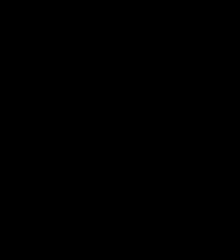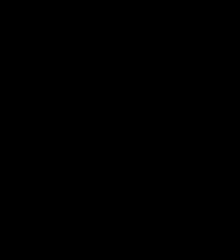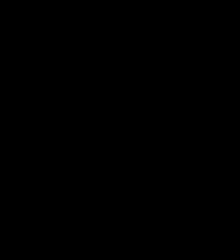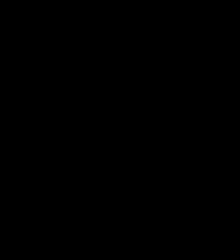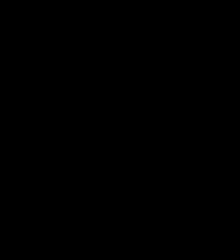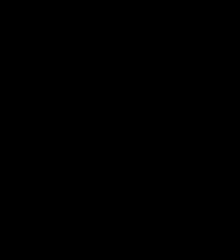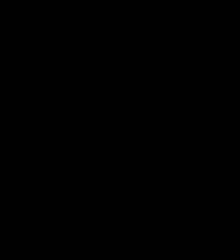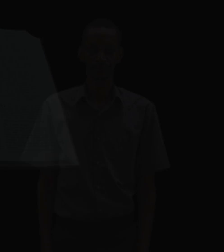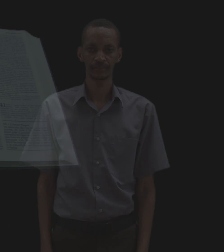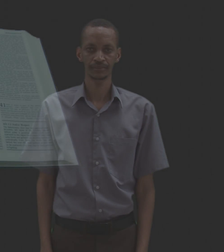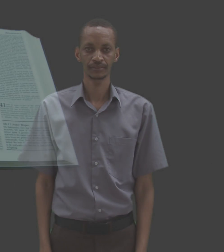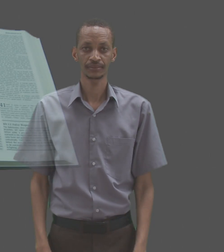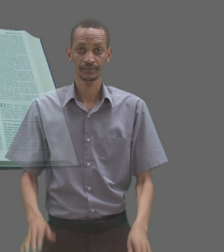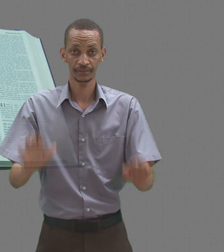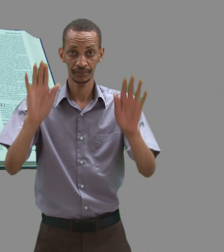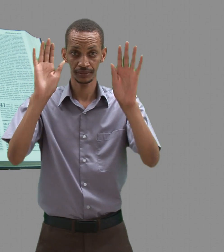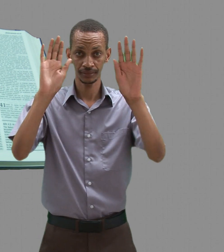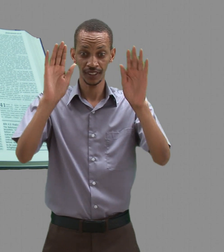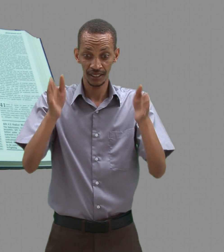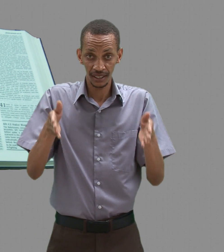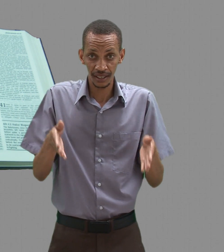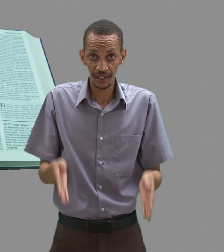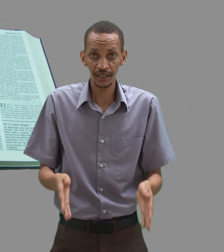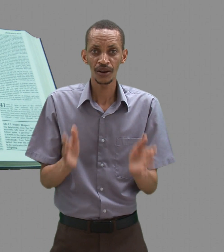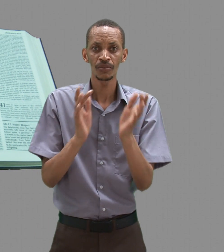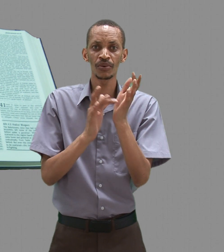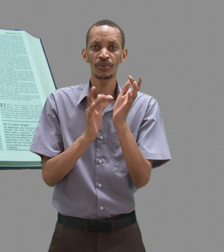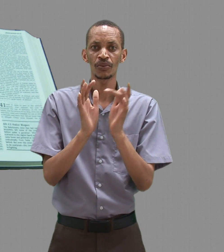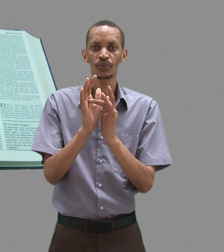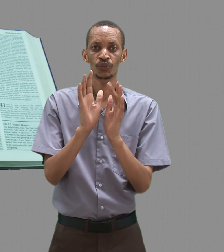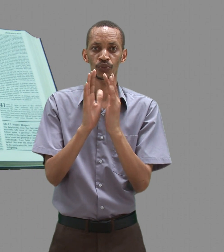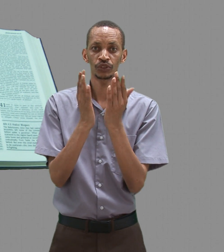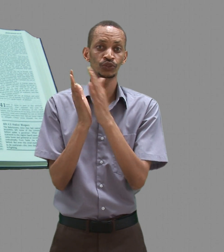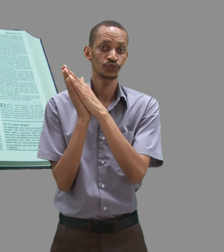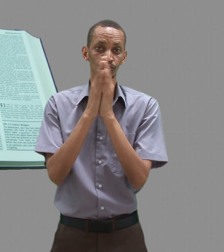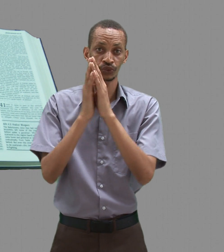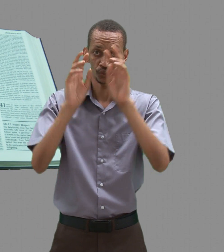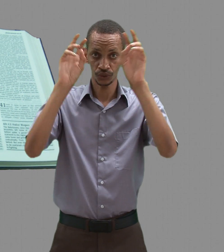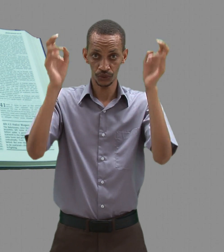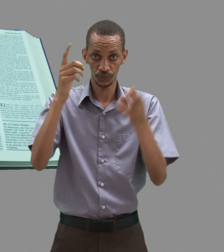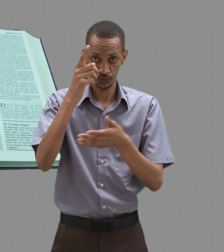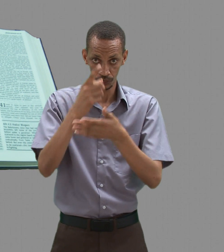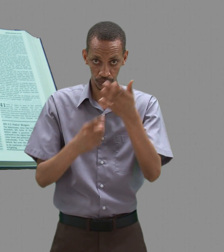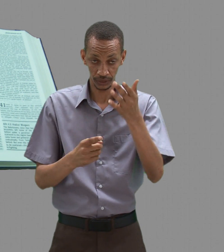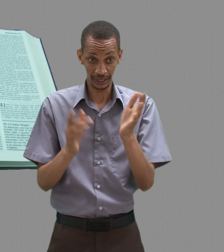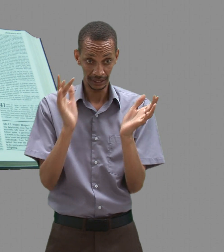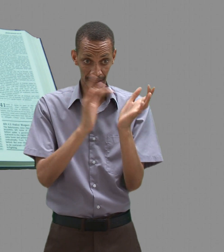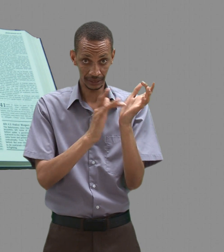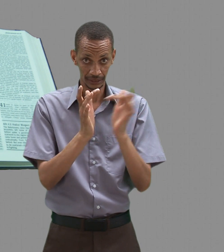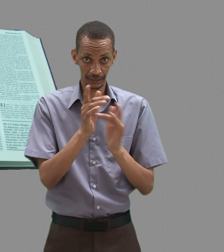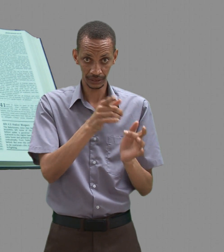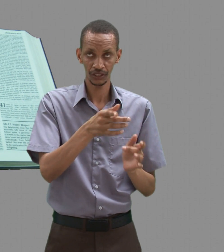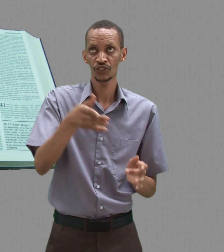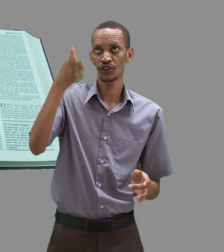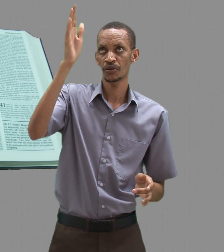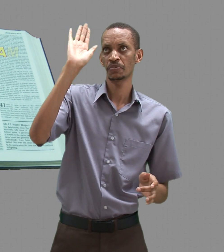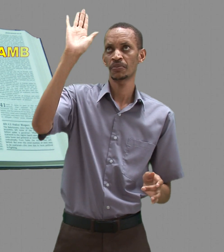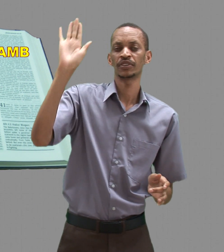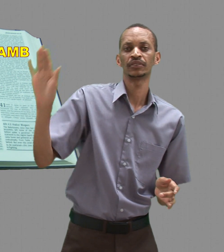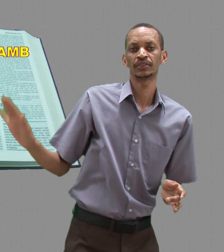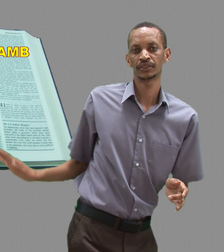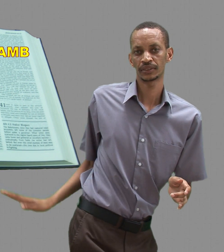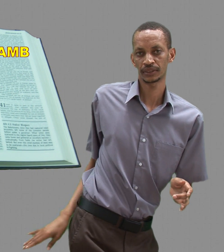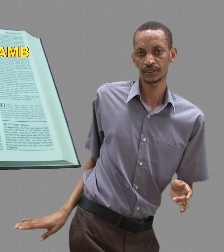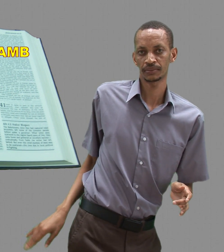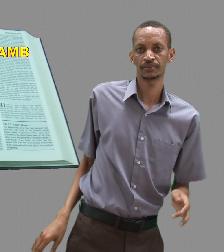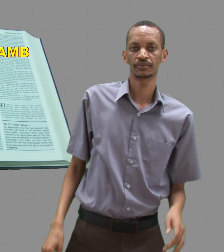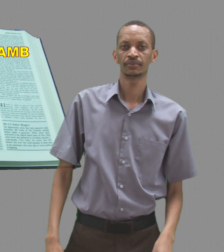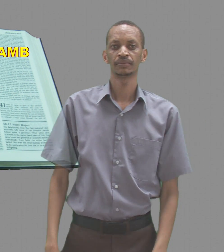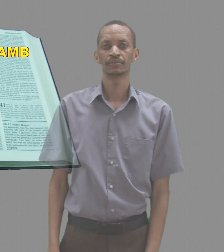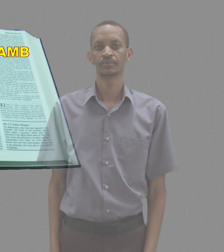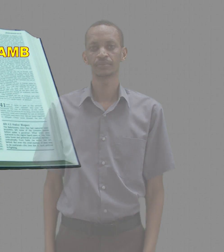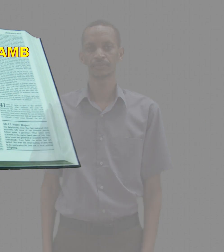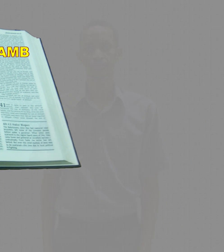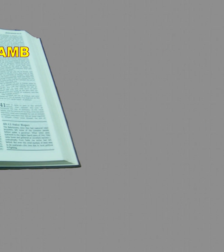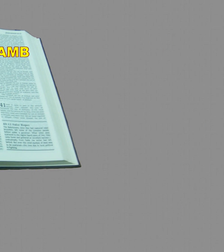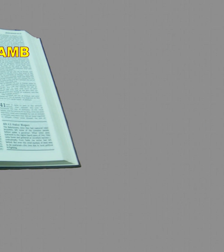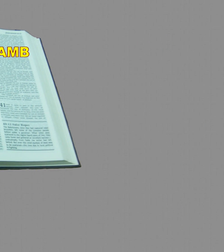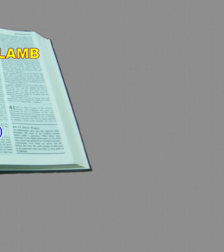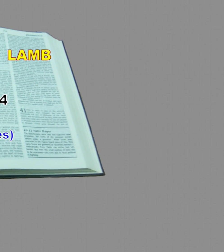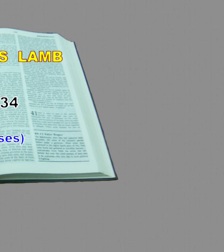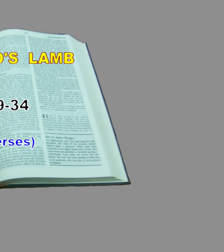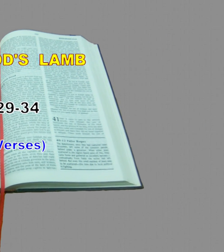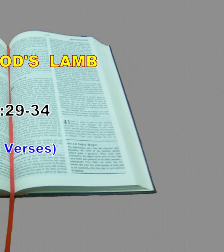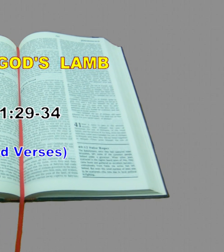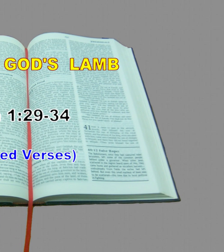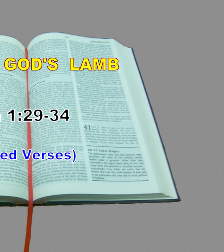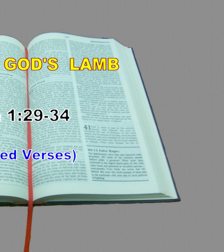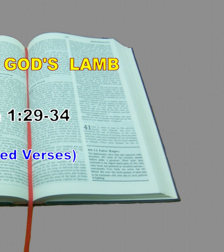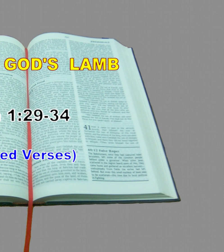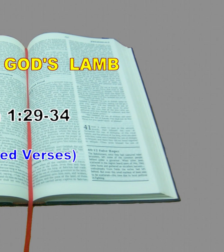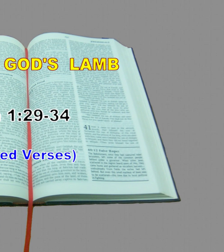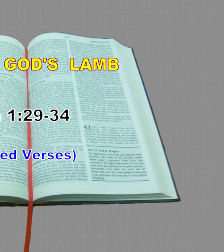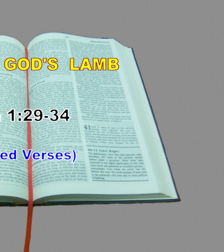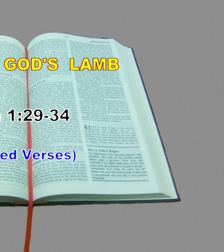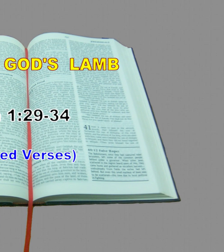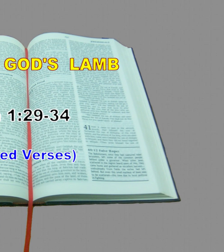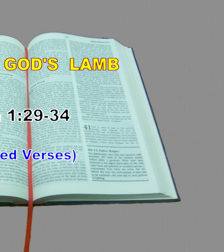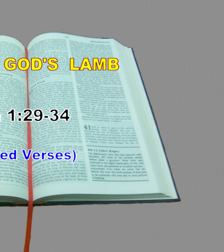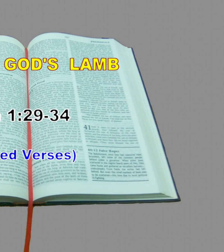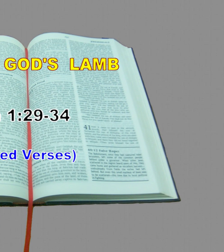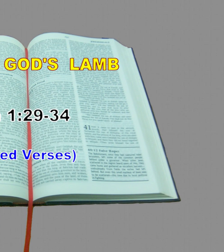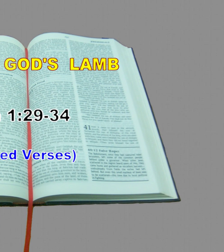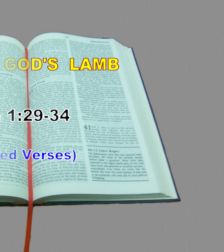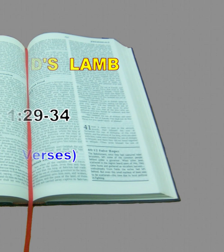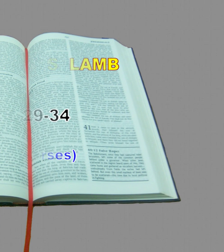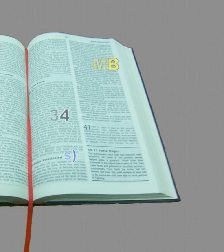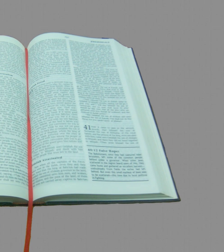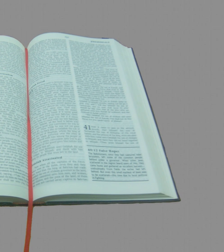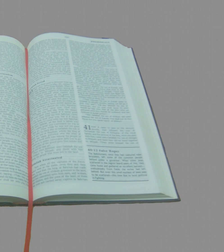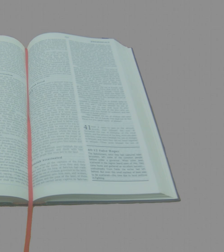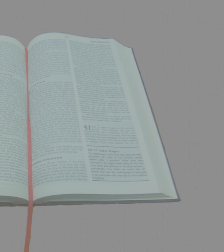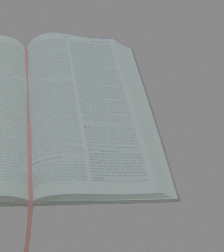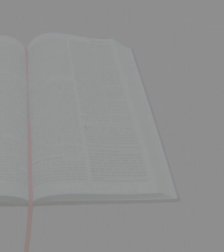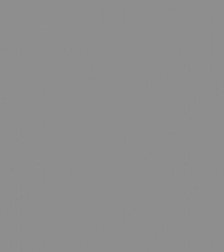God's lamb